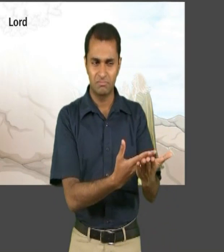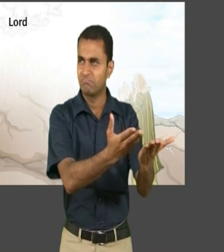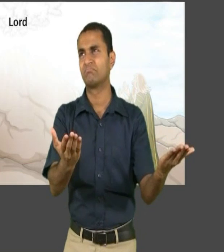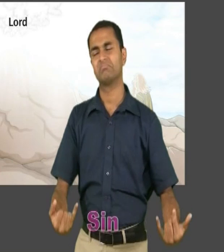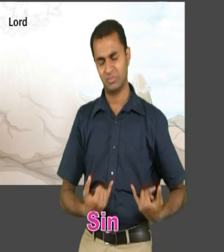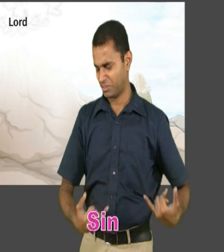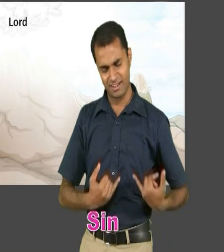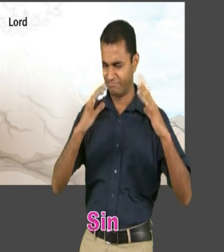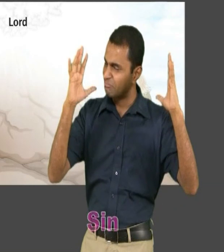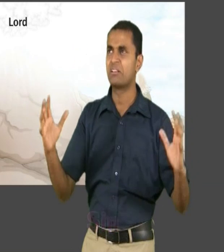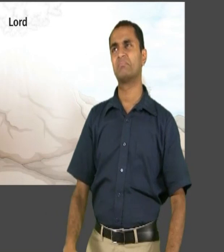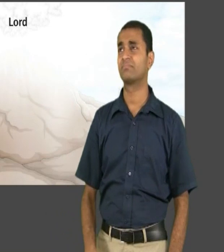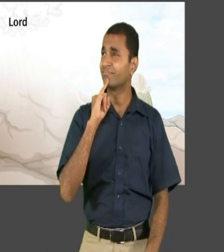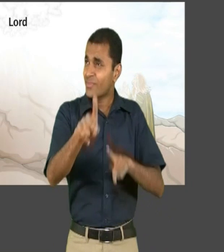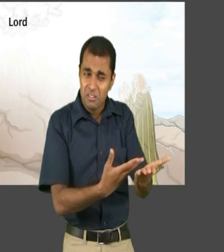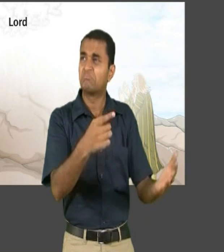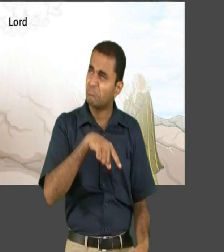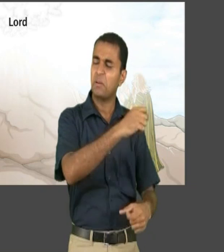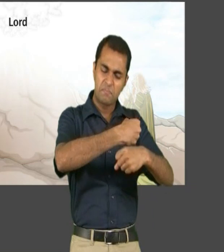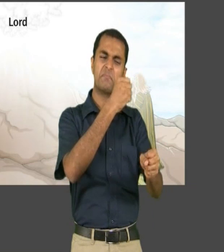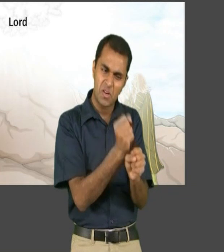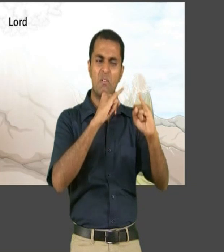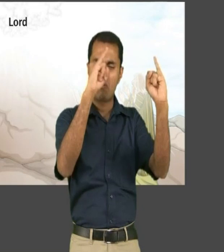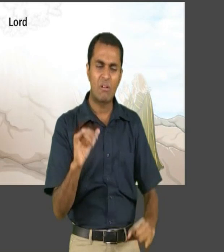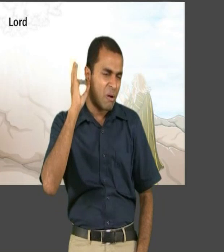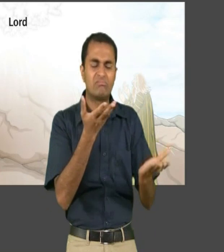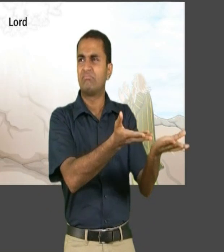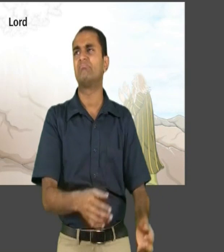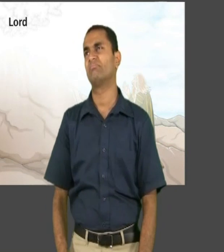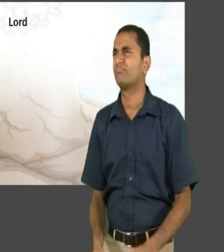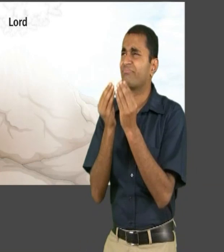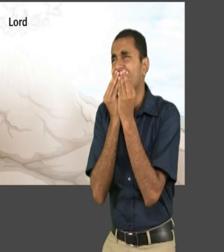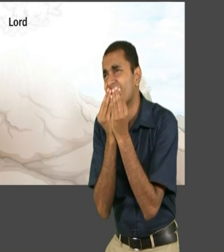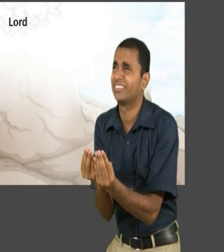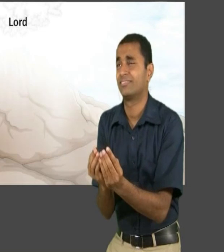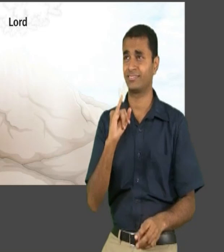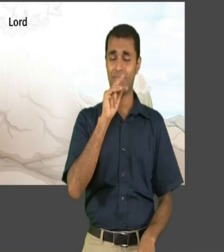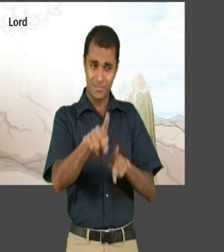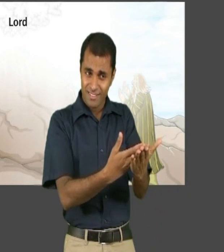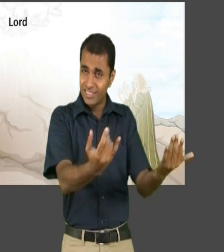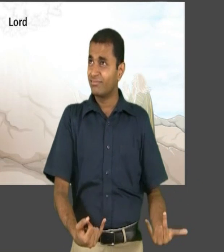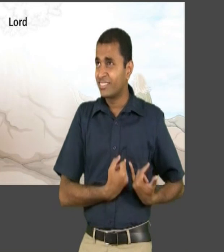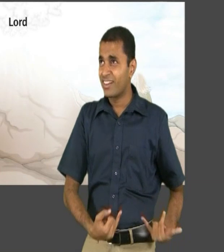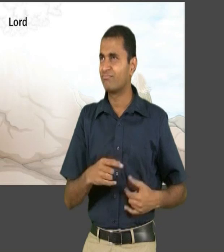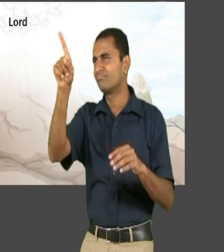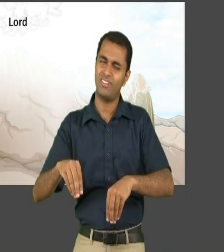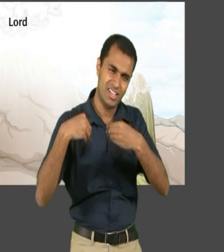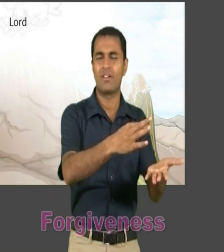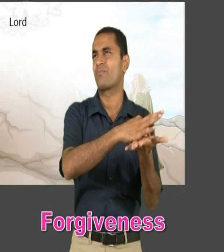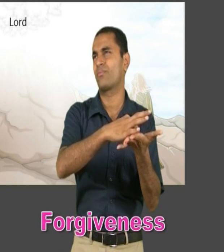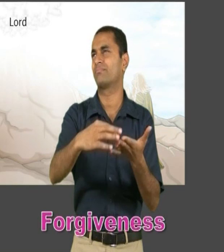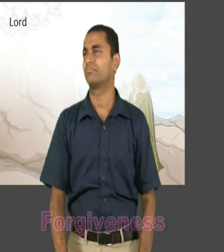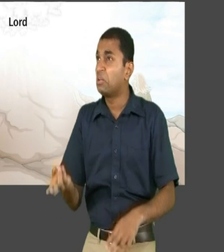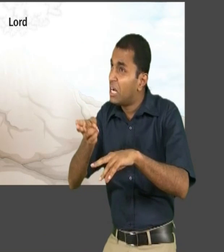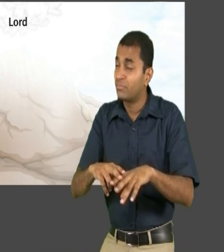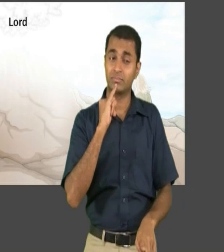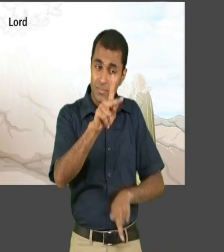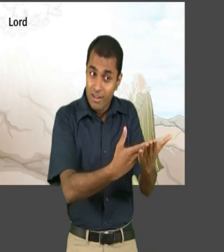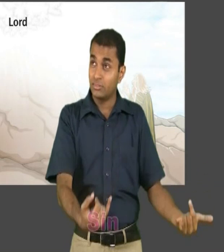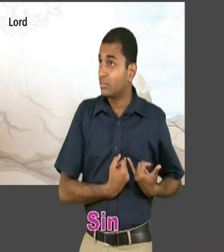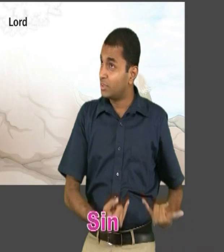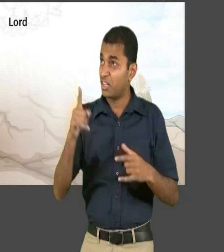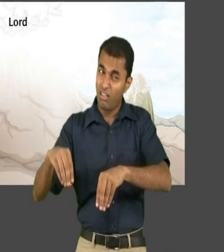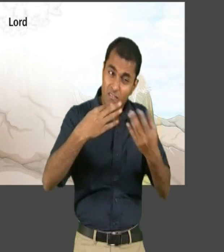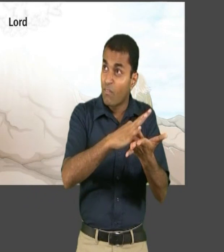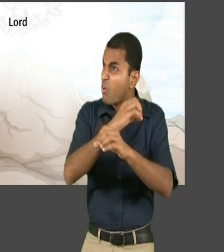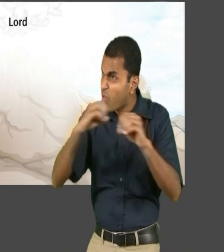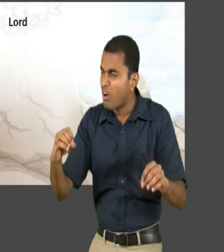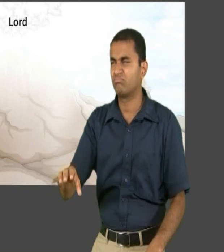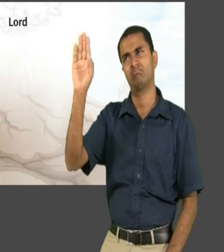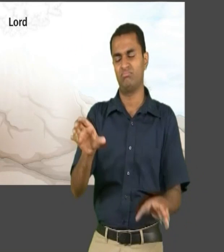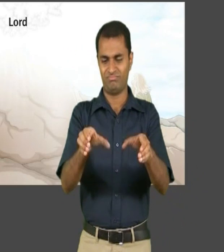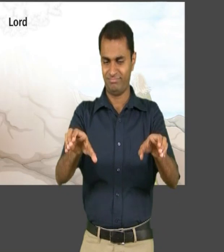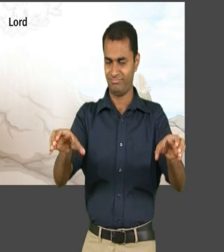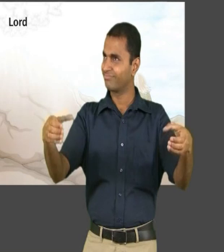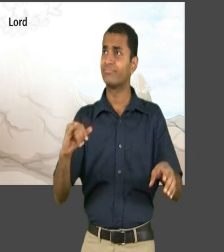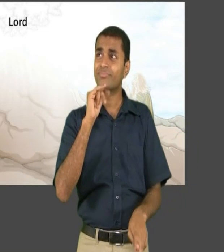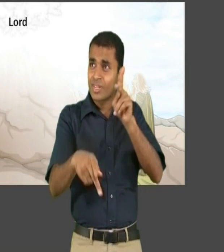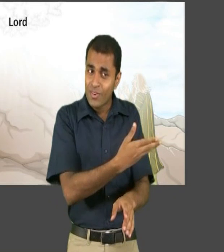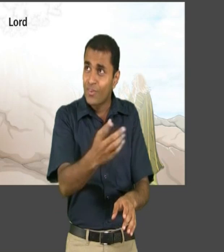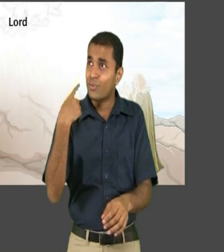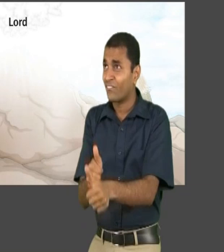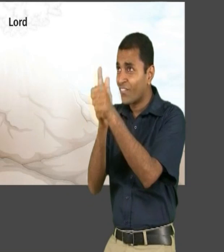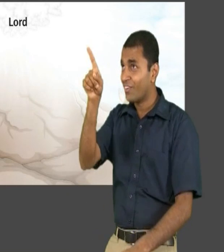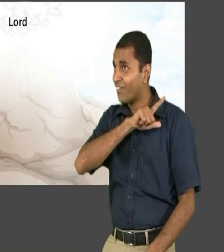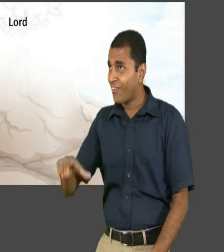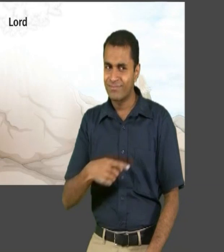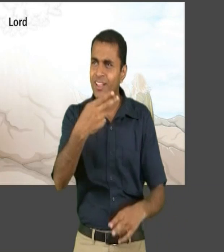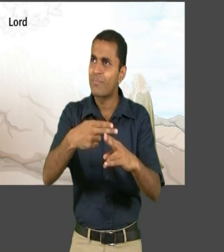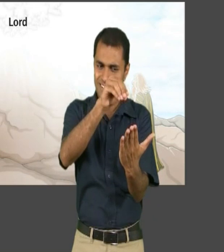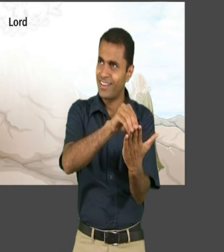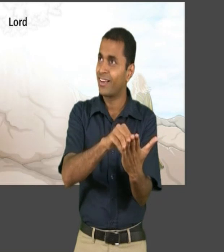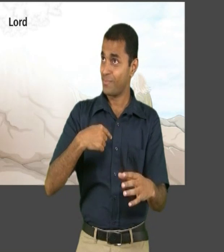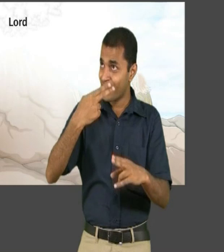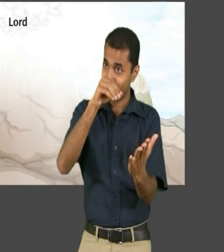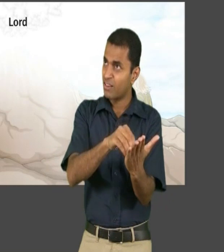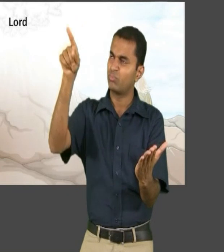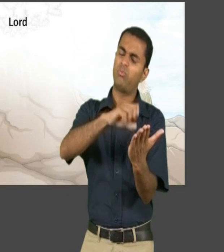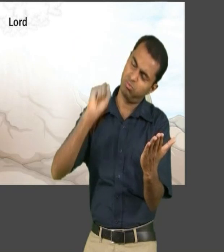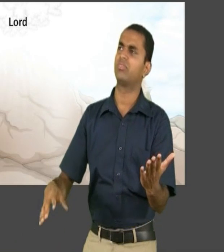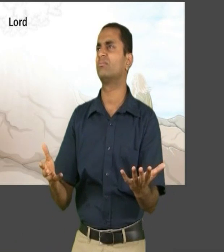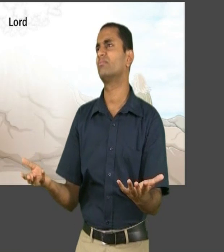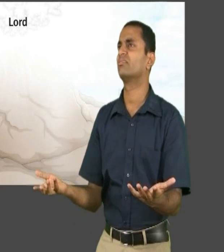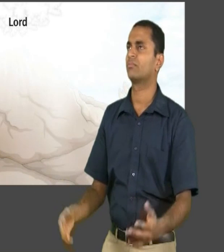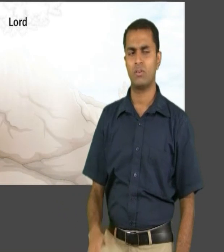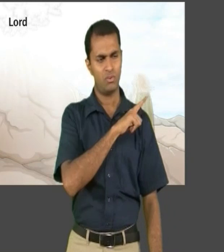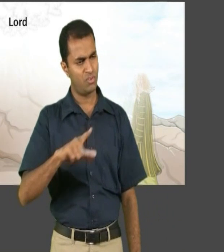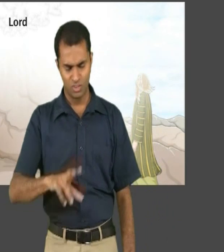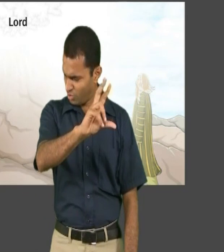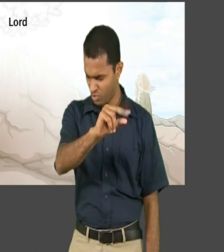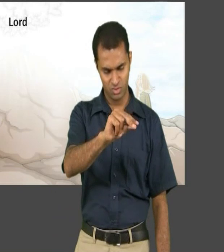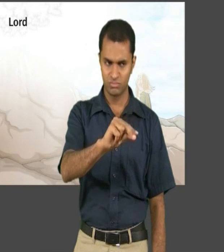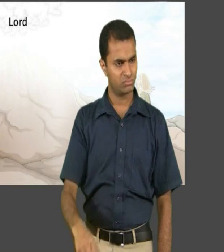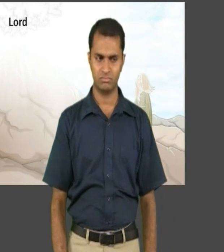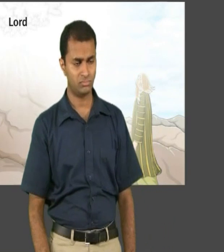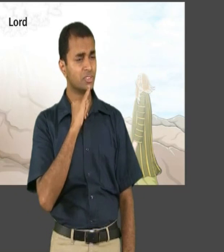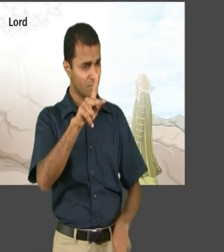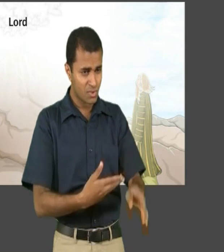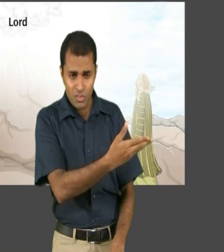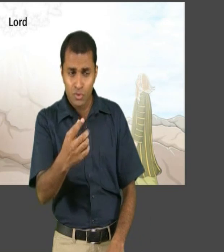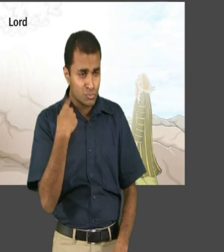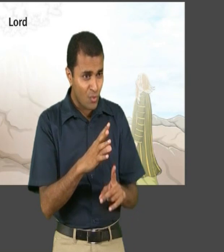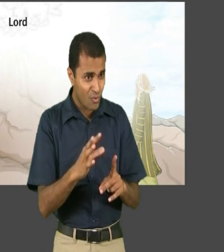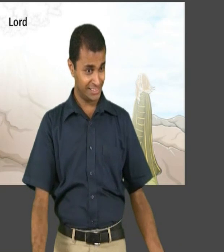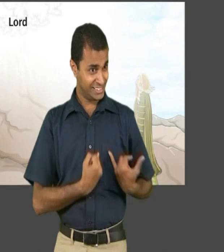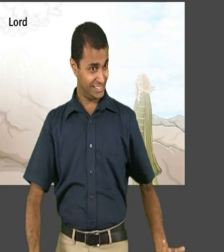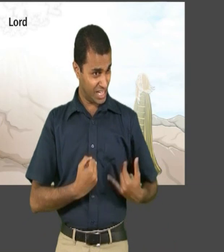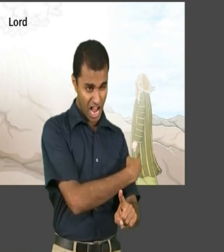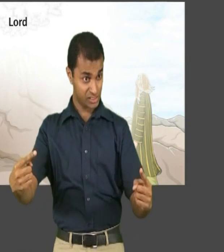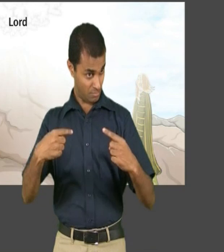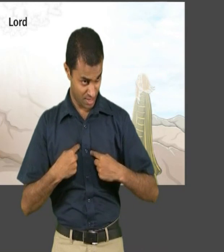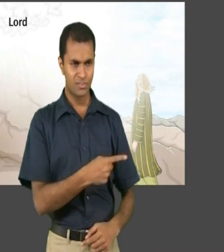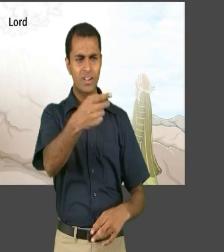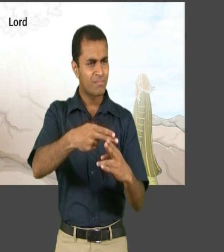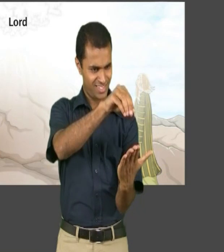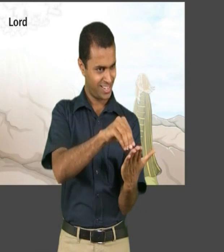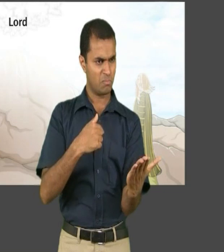They have made gods of gold for themselves. Yet now, if You would only forgive their sin.... But if not, please blot me out of the book that You have written.” The LORD replied to Moses, “Whoever has sinned against Me, I will blot out of My book.